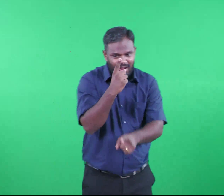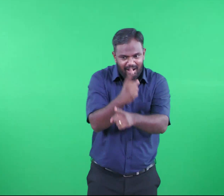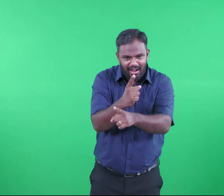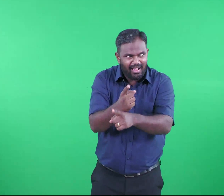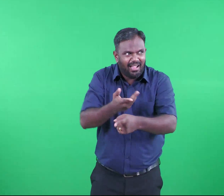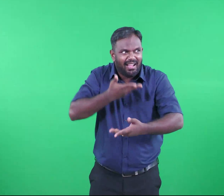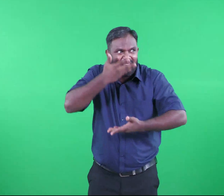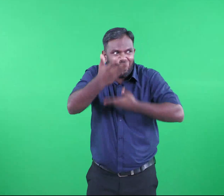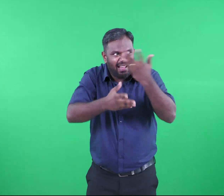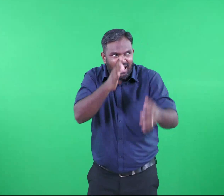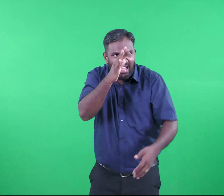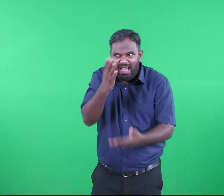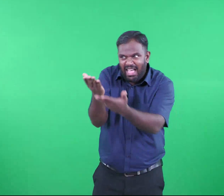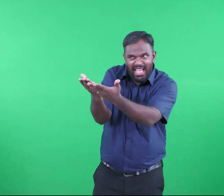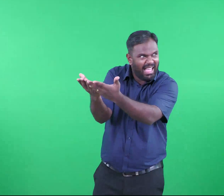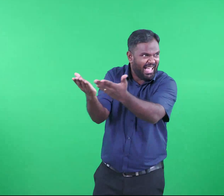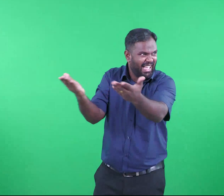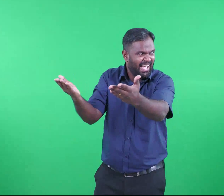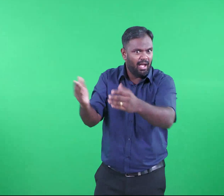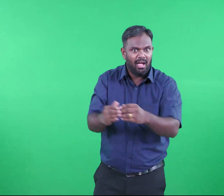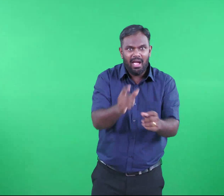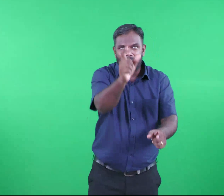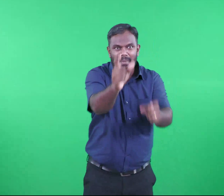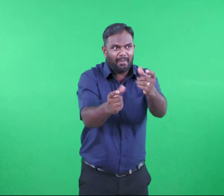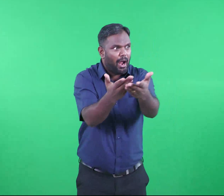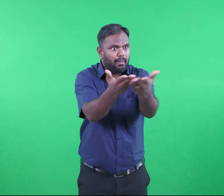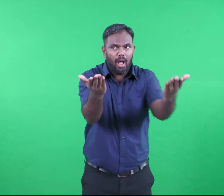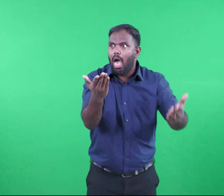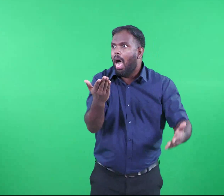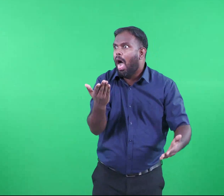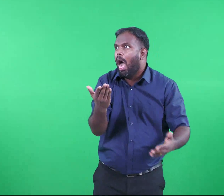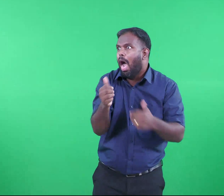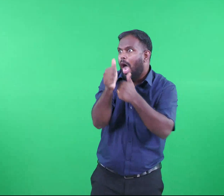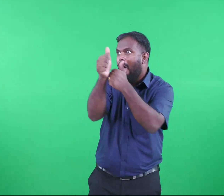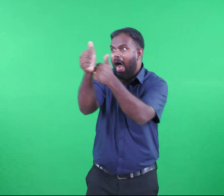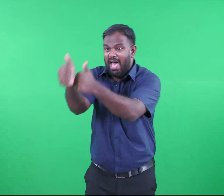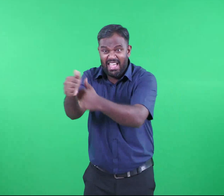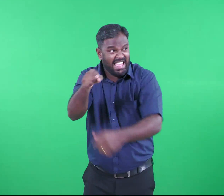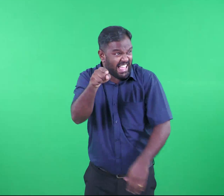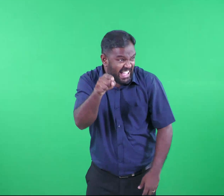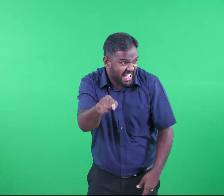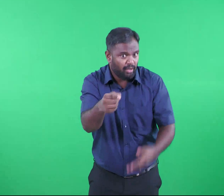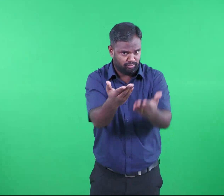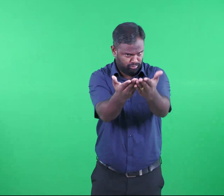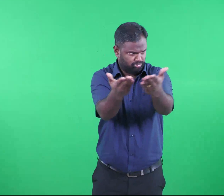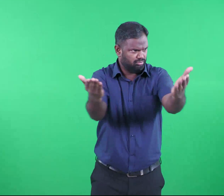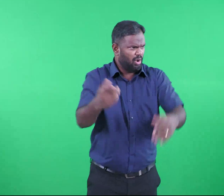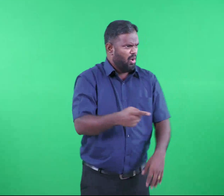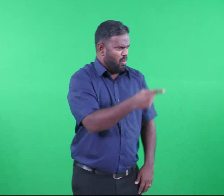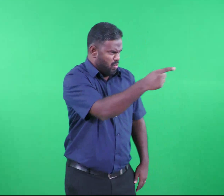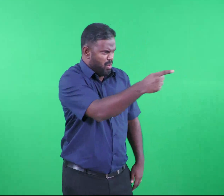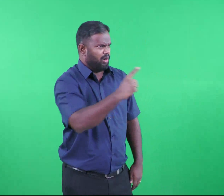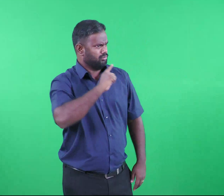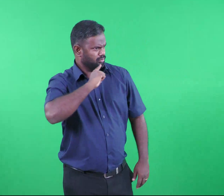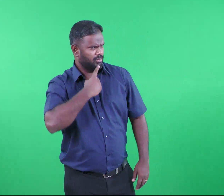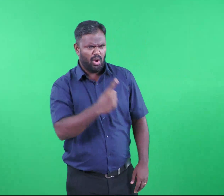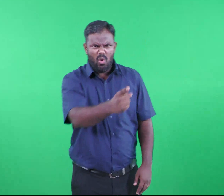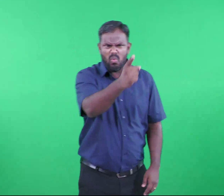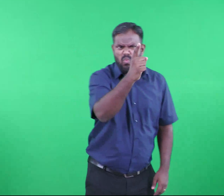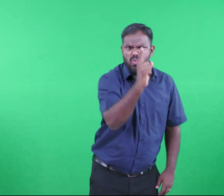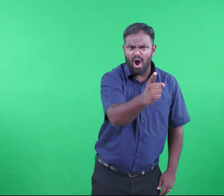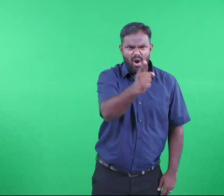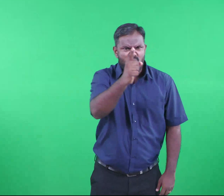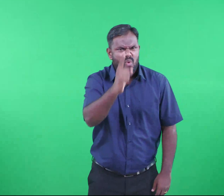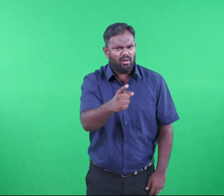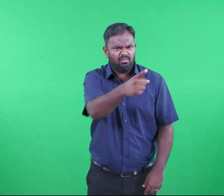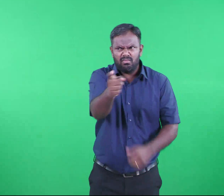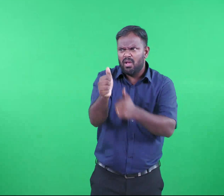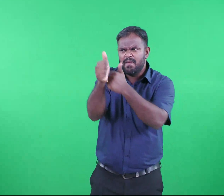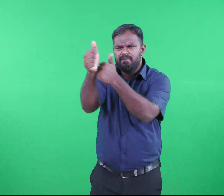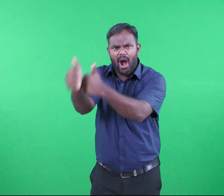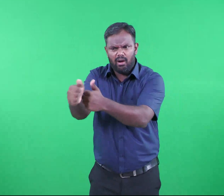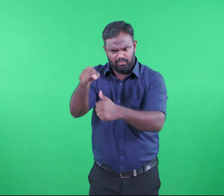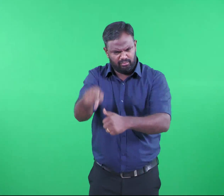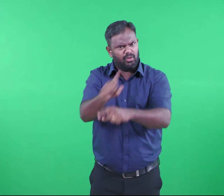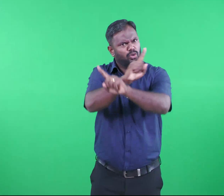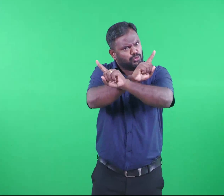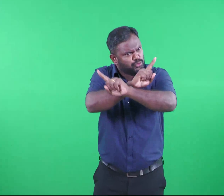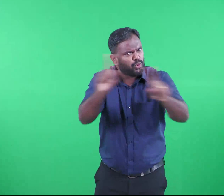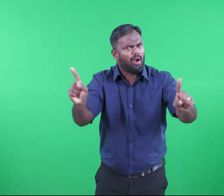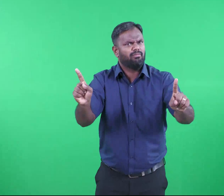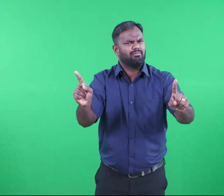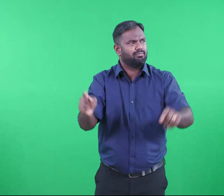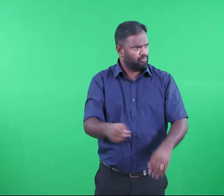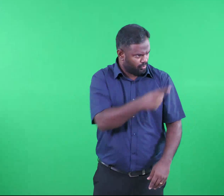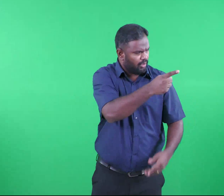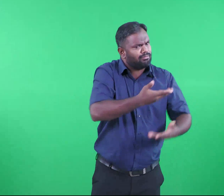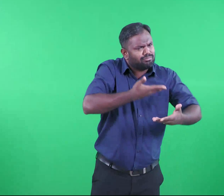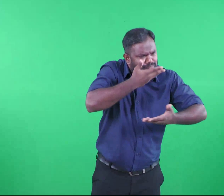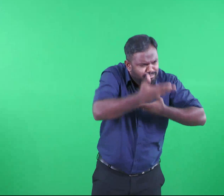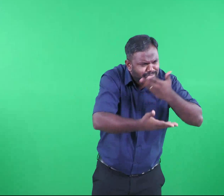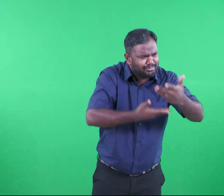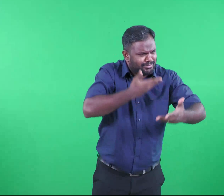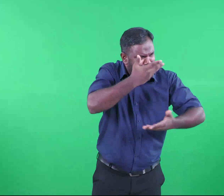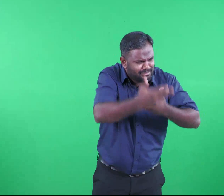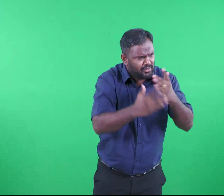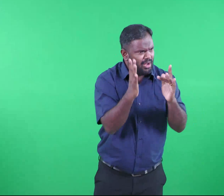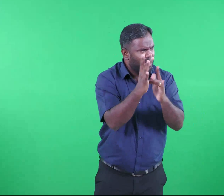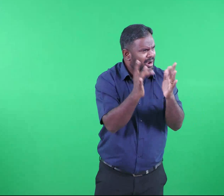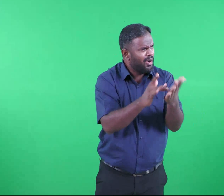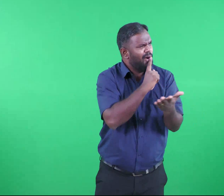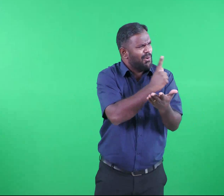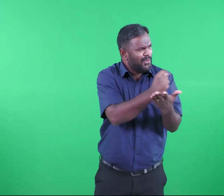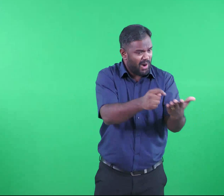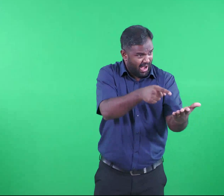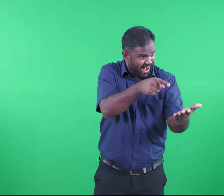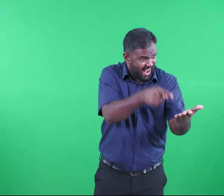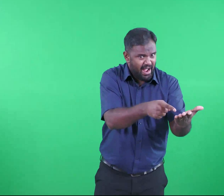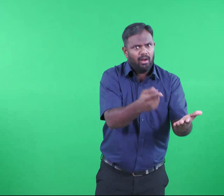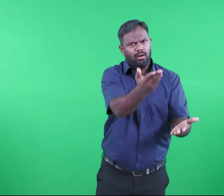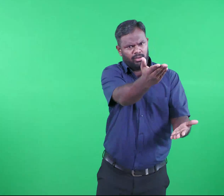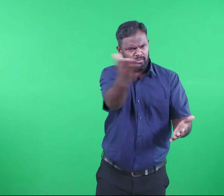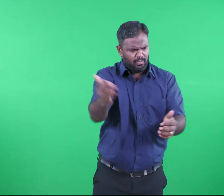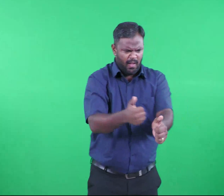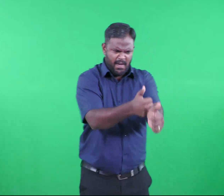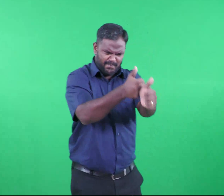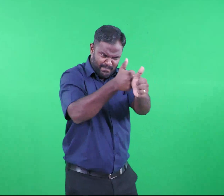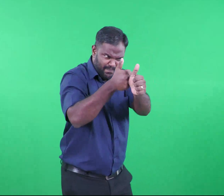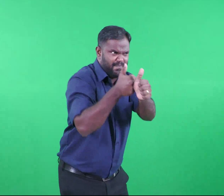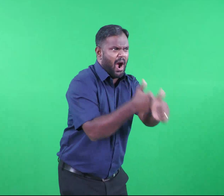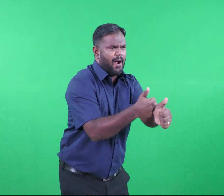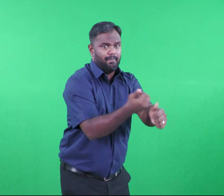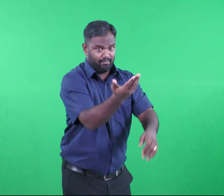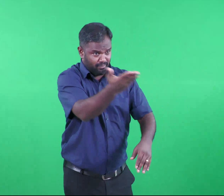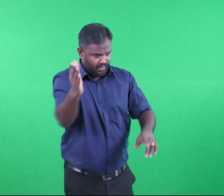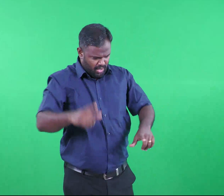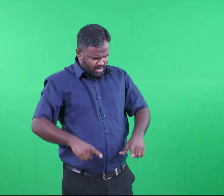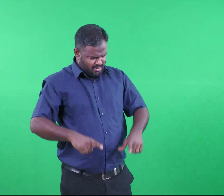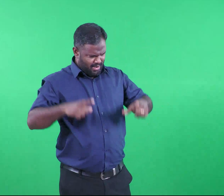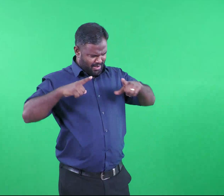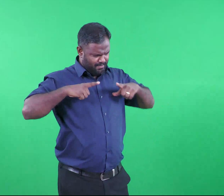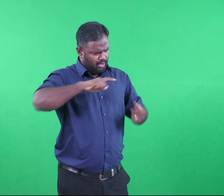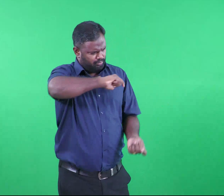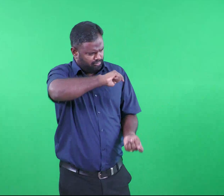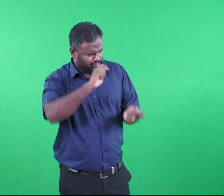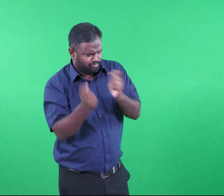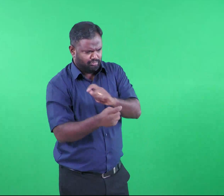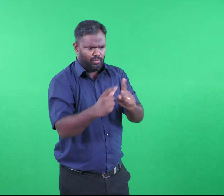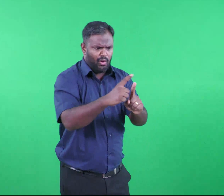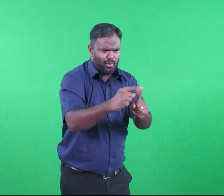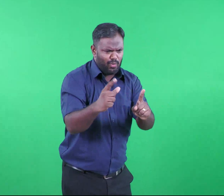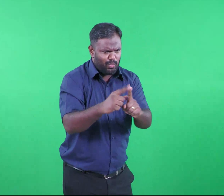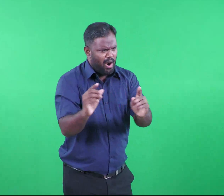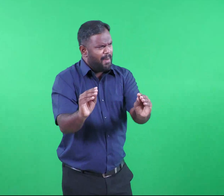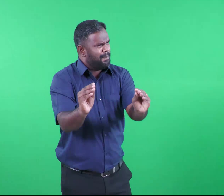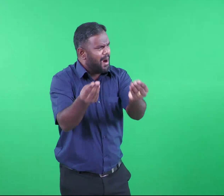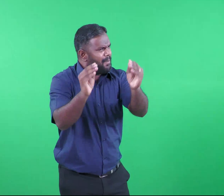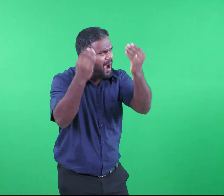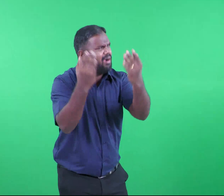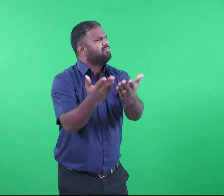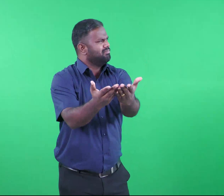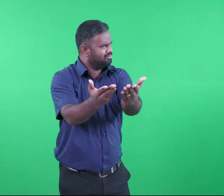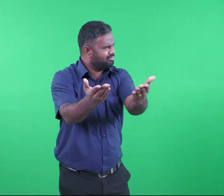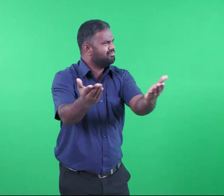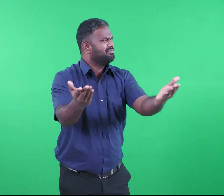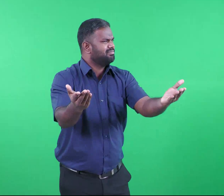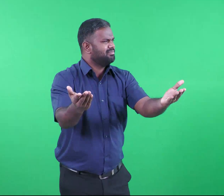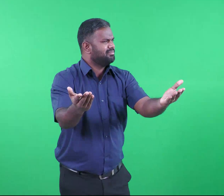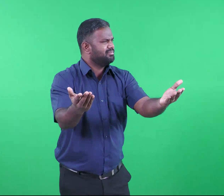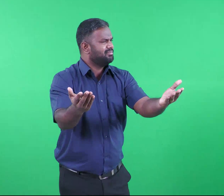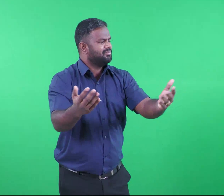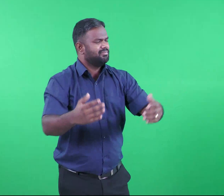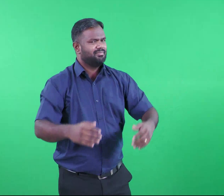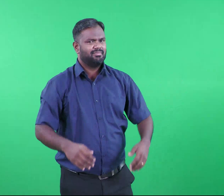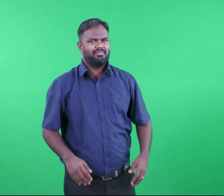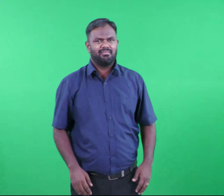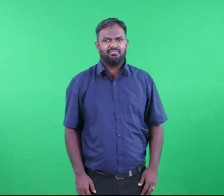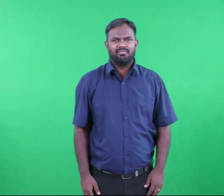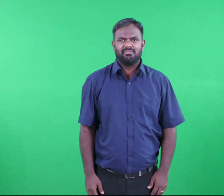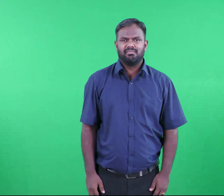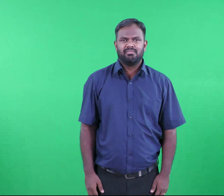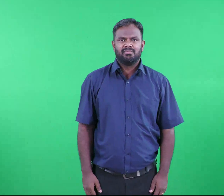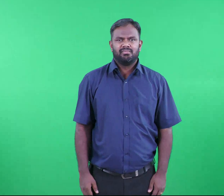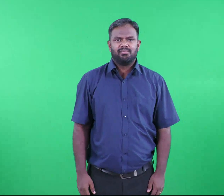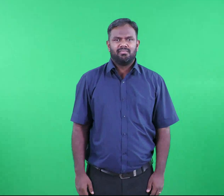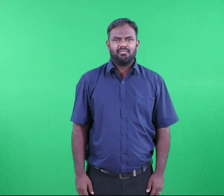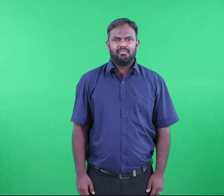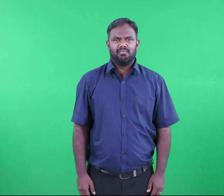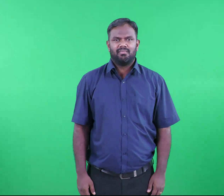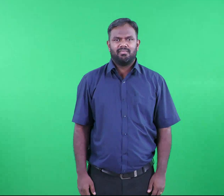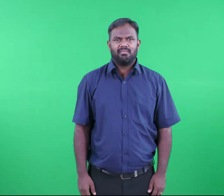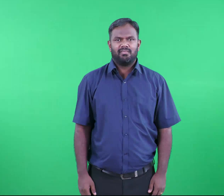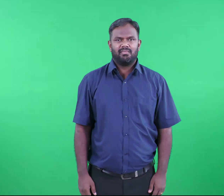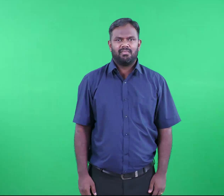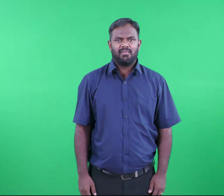Therefore rebuke them sternly, so that they will be sound in the faith